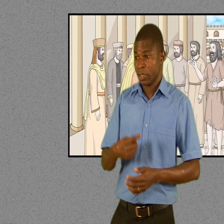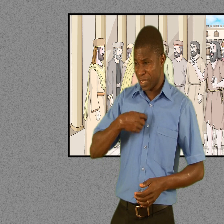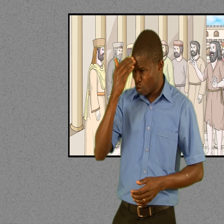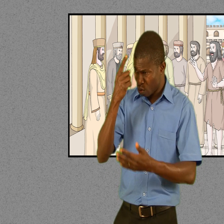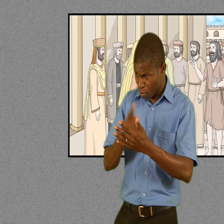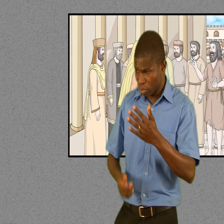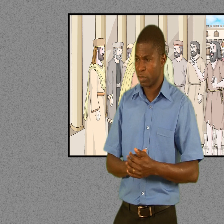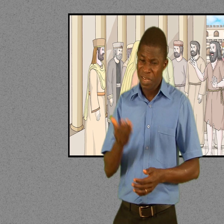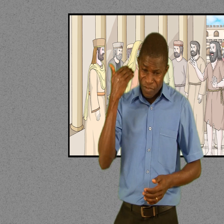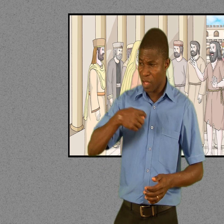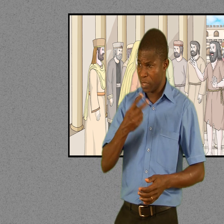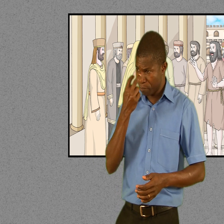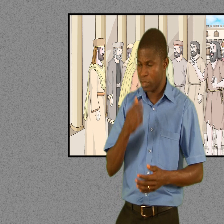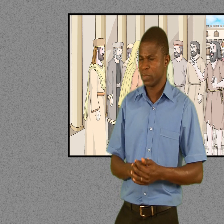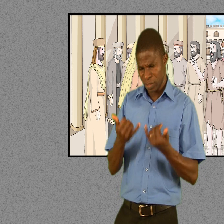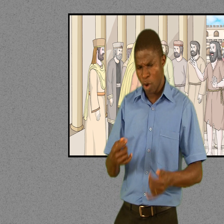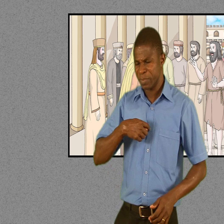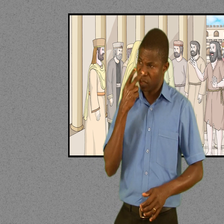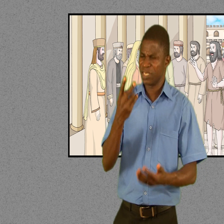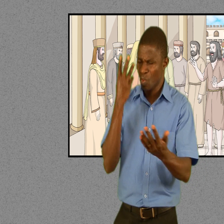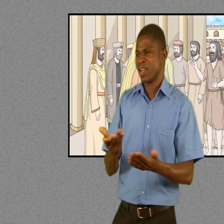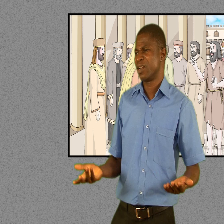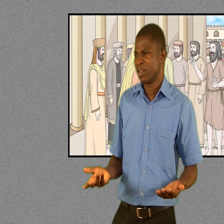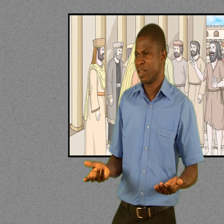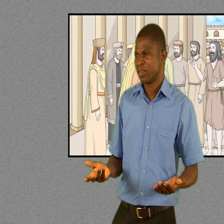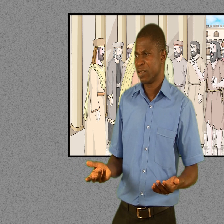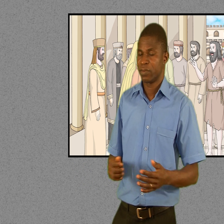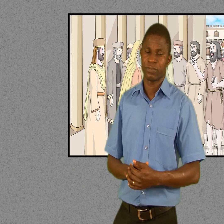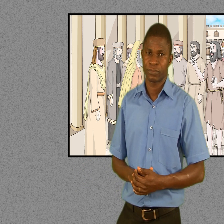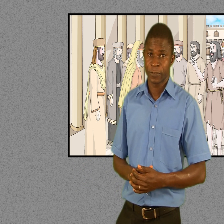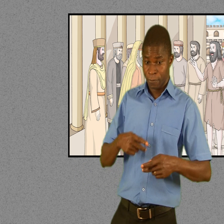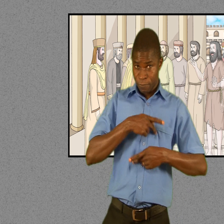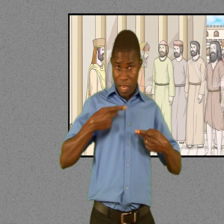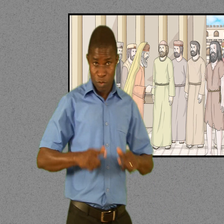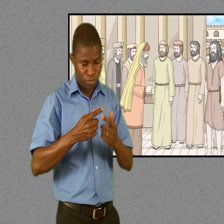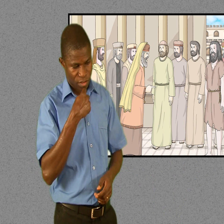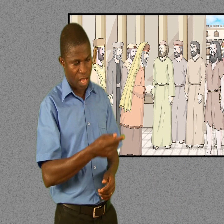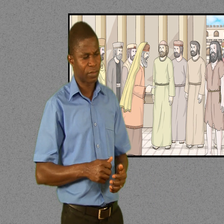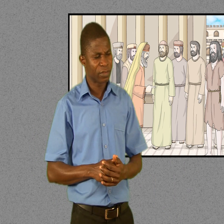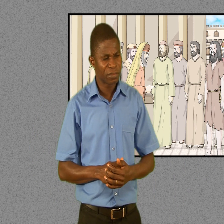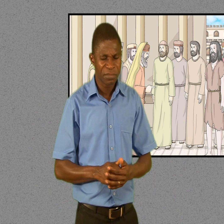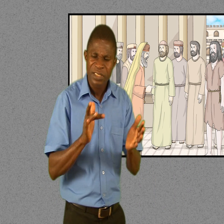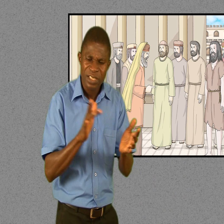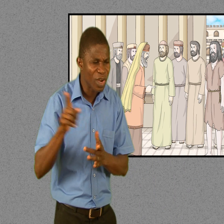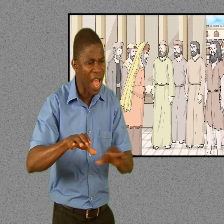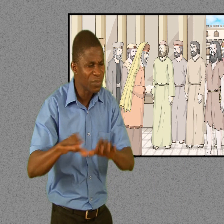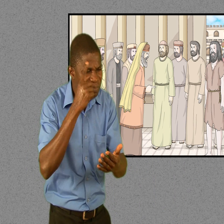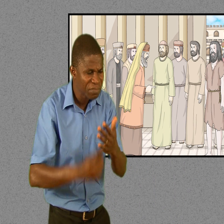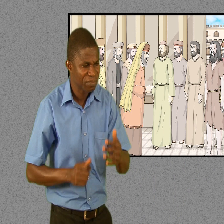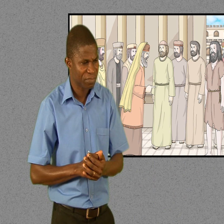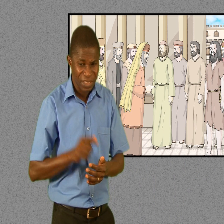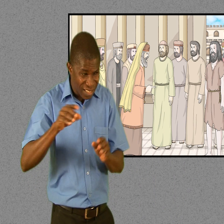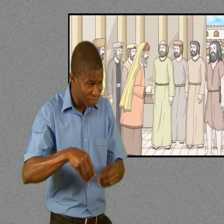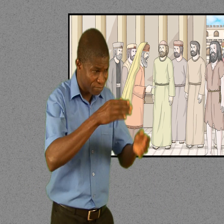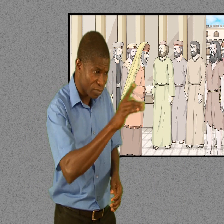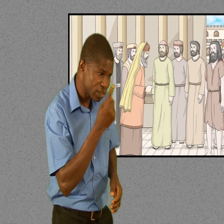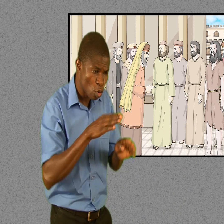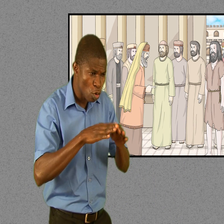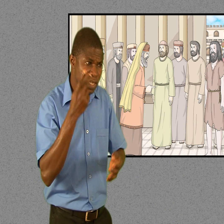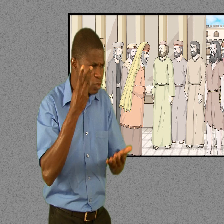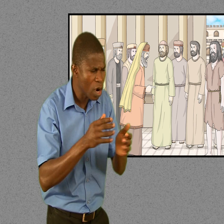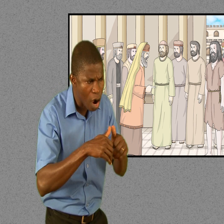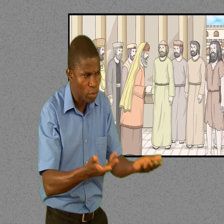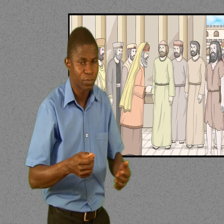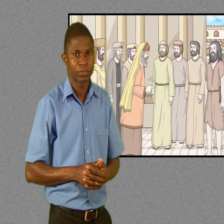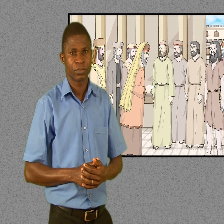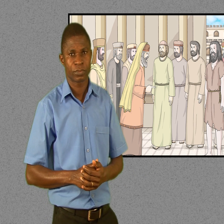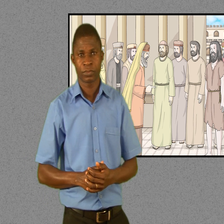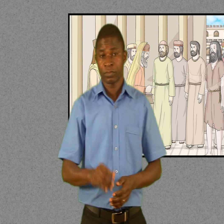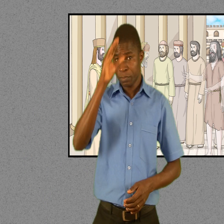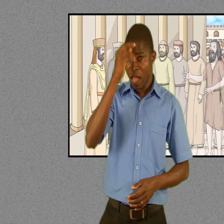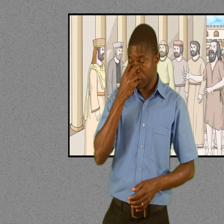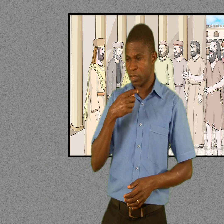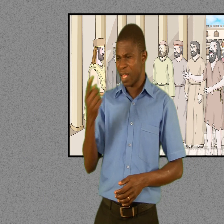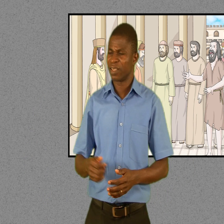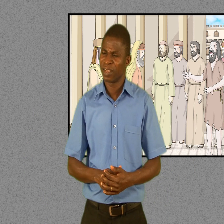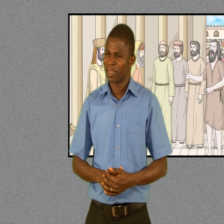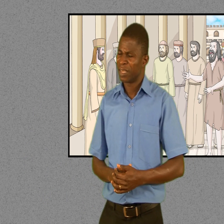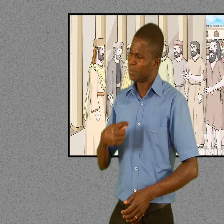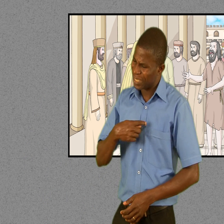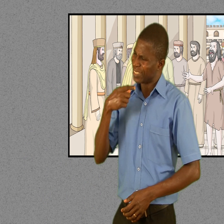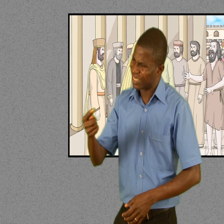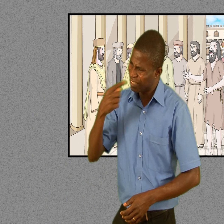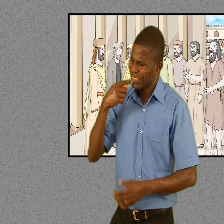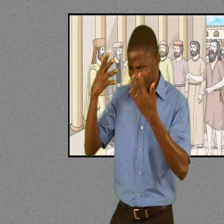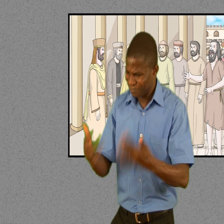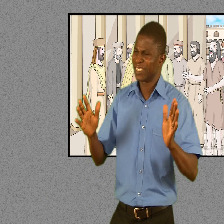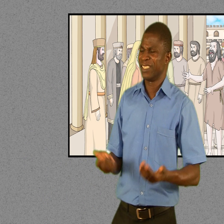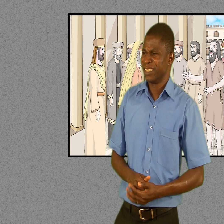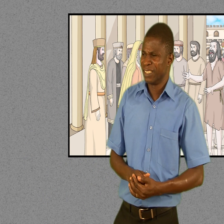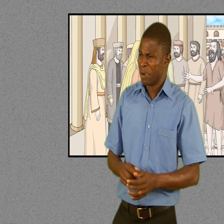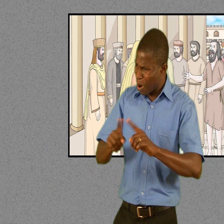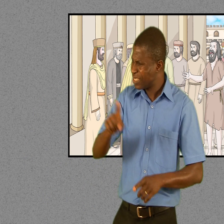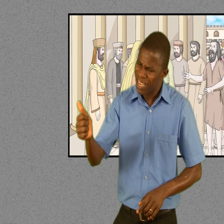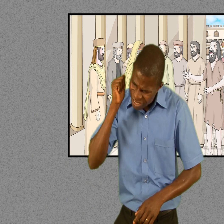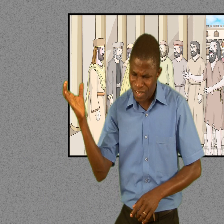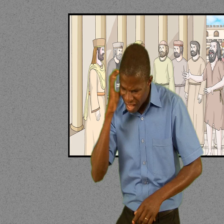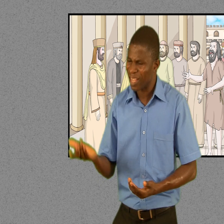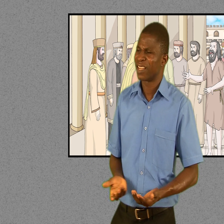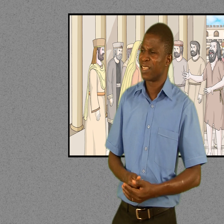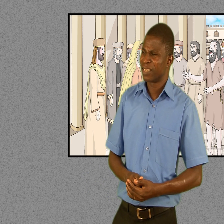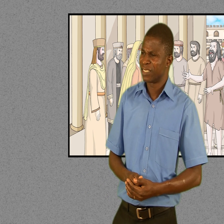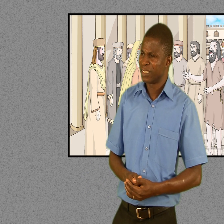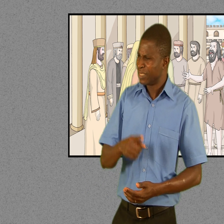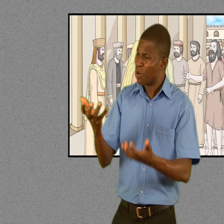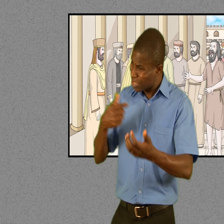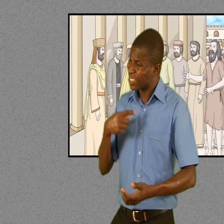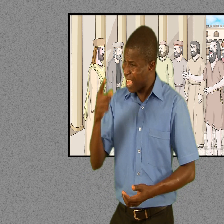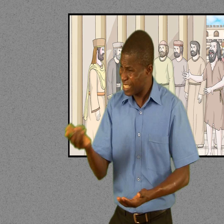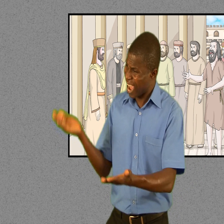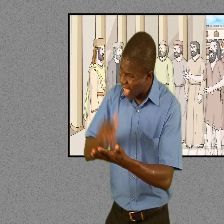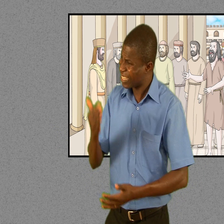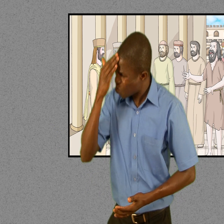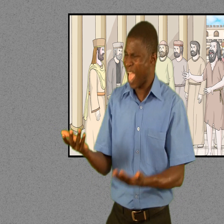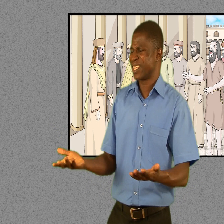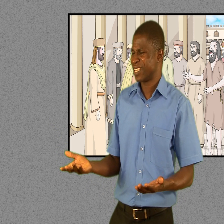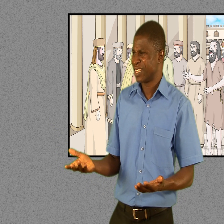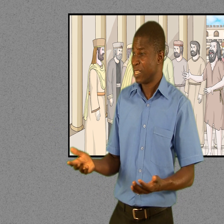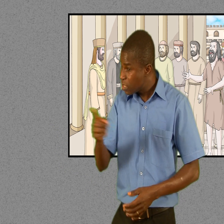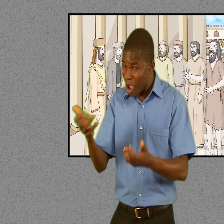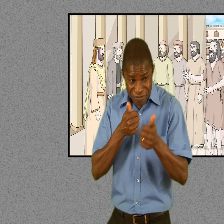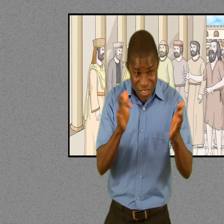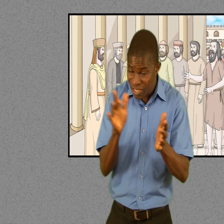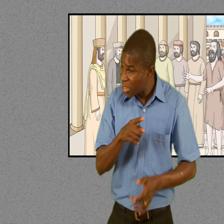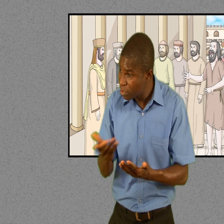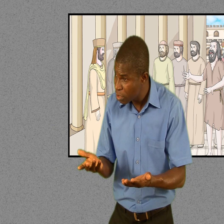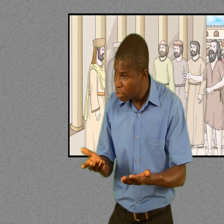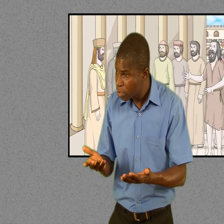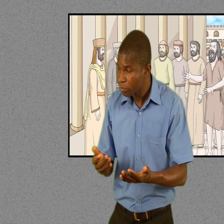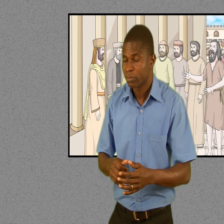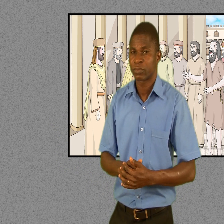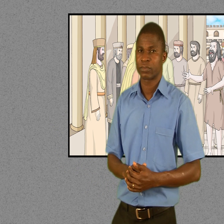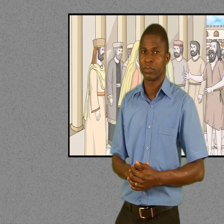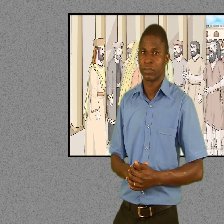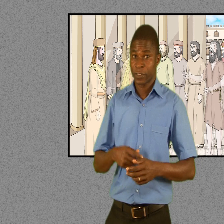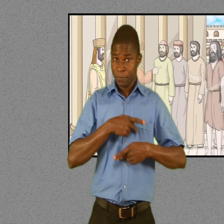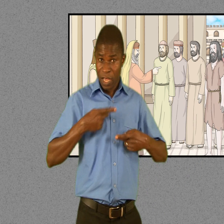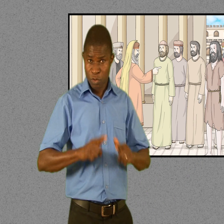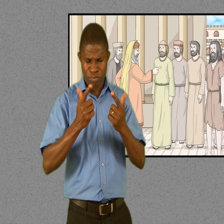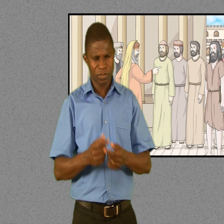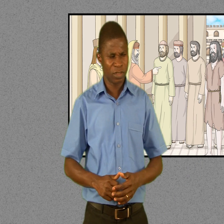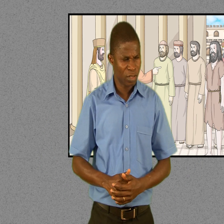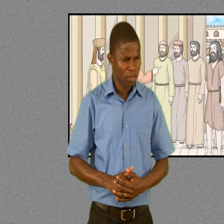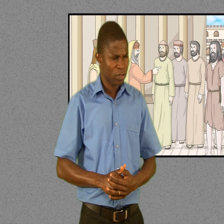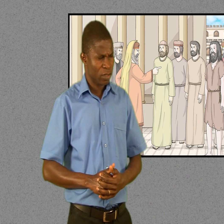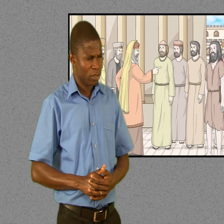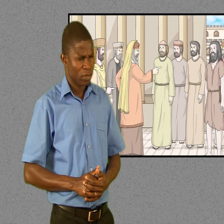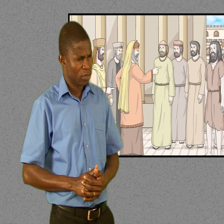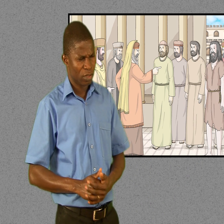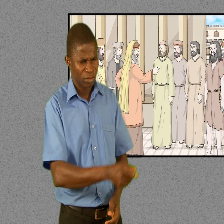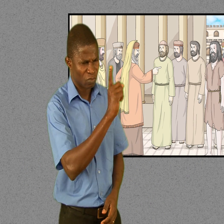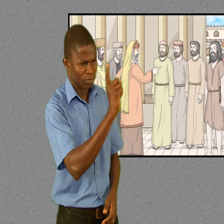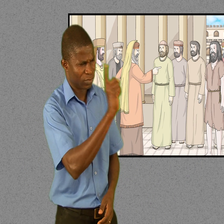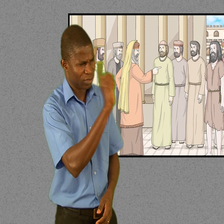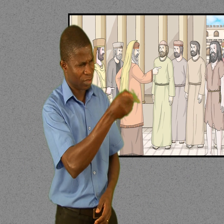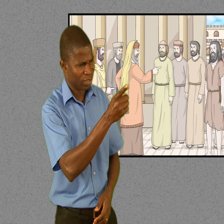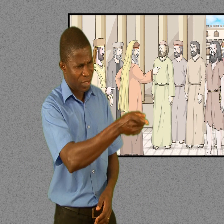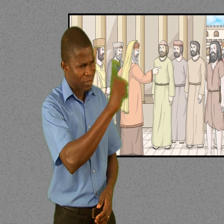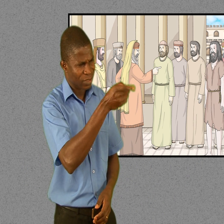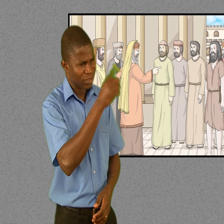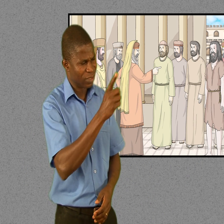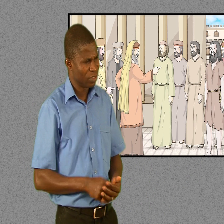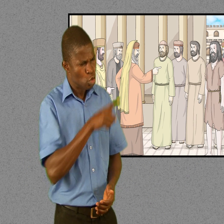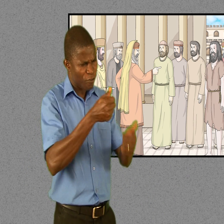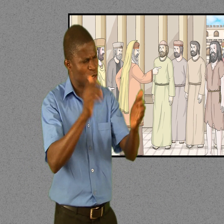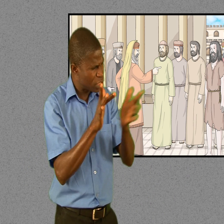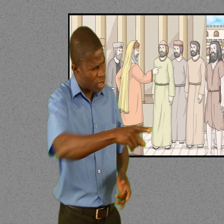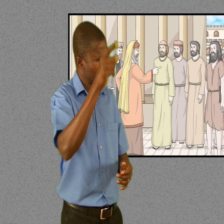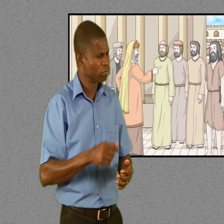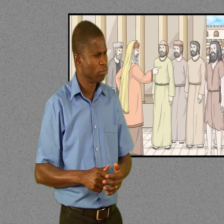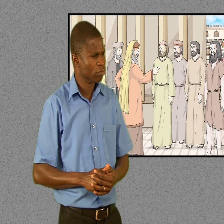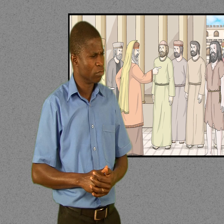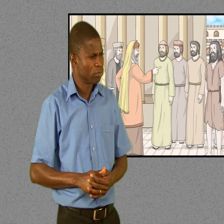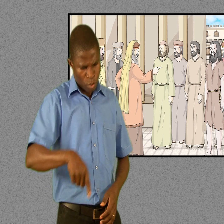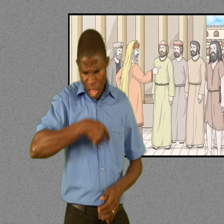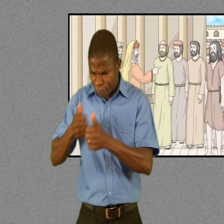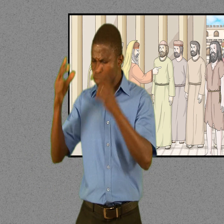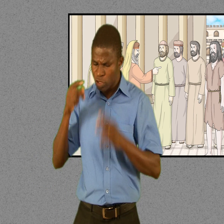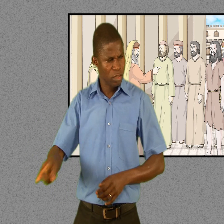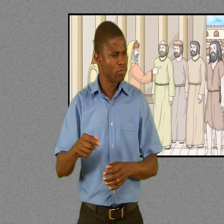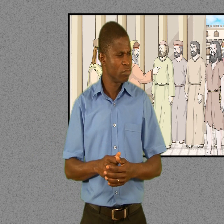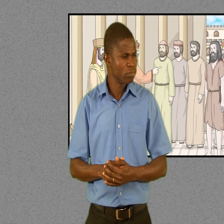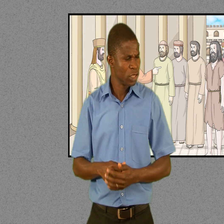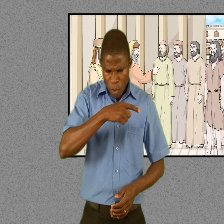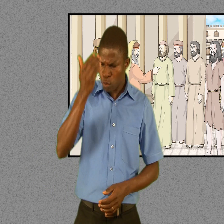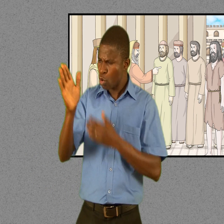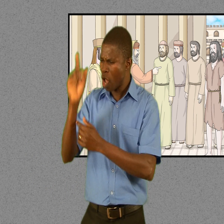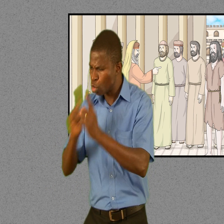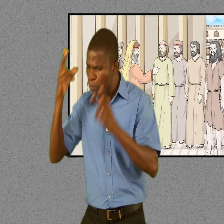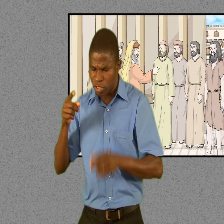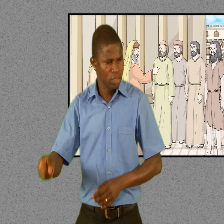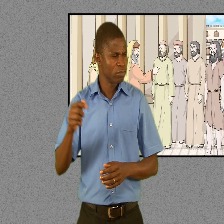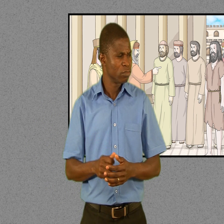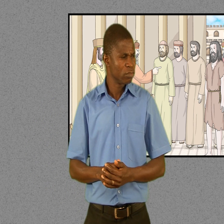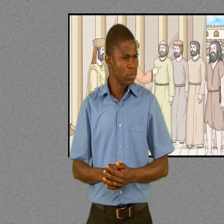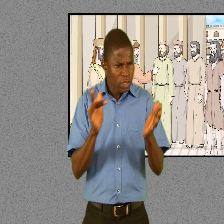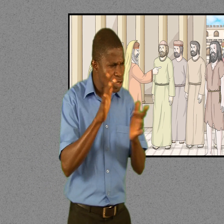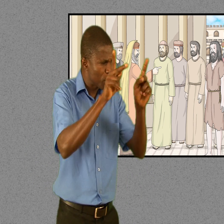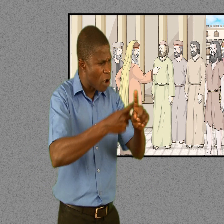they asked. “How did He open your eyes?” He replied, “I already told you, and you did not listen. Why do you want to hear it again? Do you also want to become His disciples?” Then they heaped insults on him and said, “You are His disciple; we are disciples of Moses.